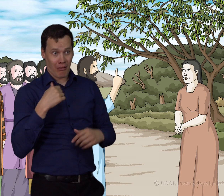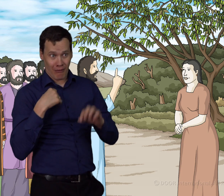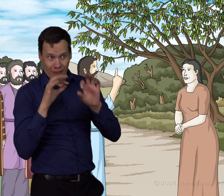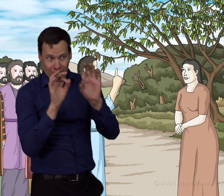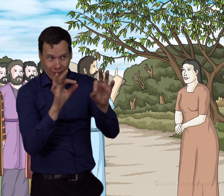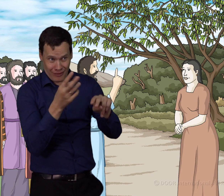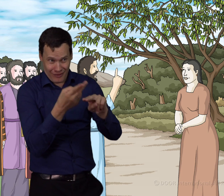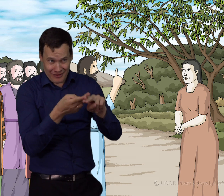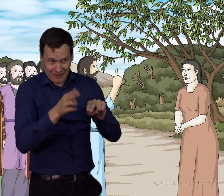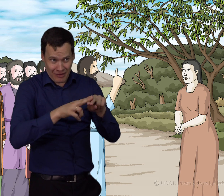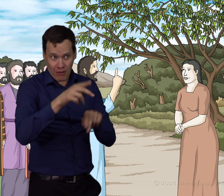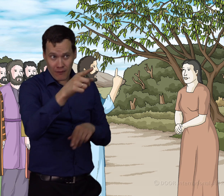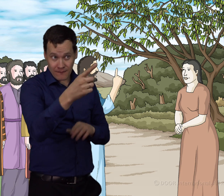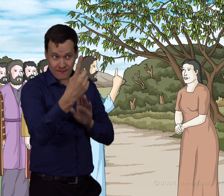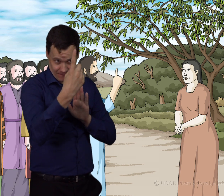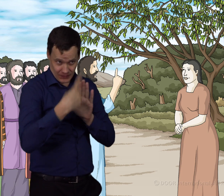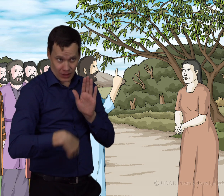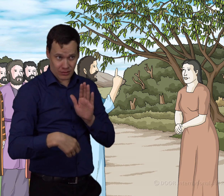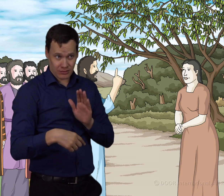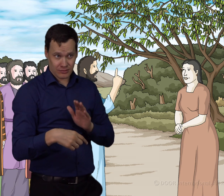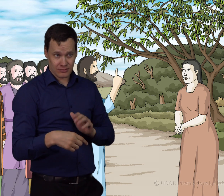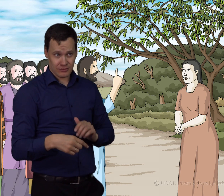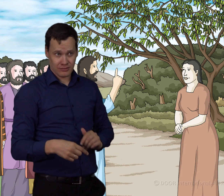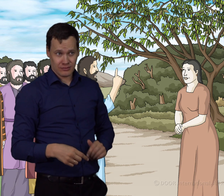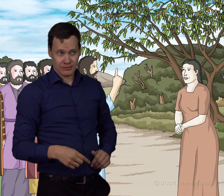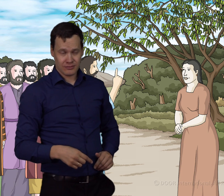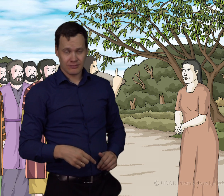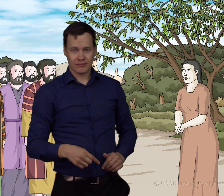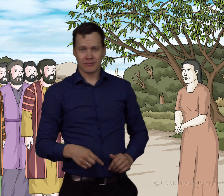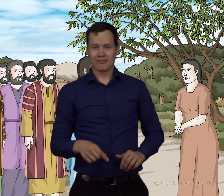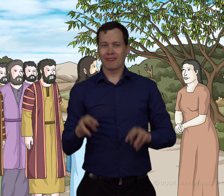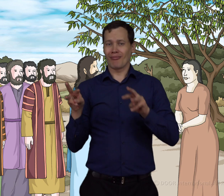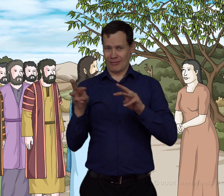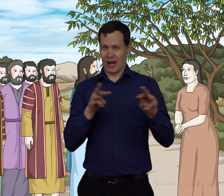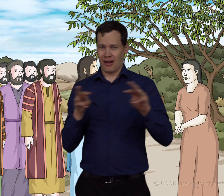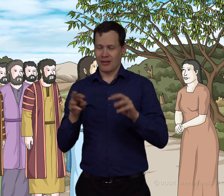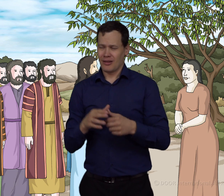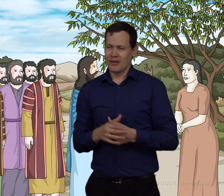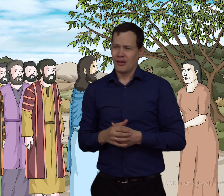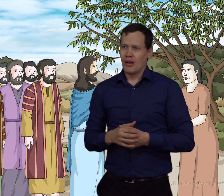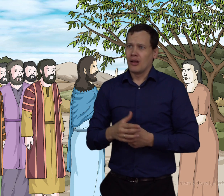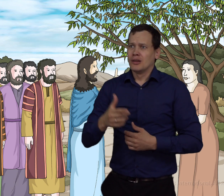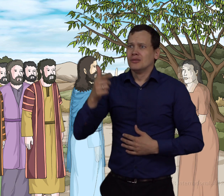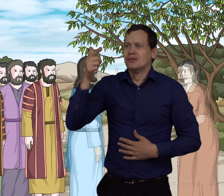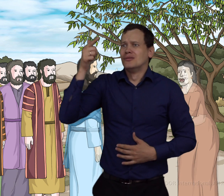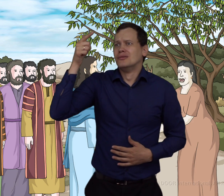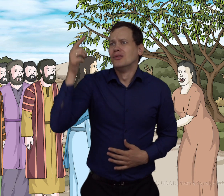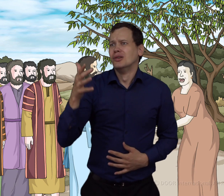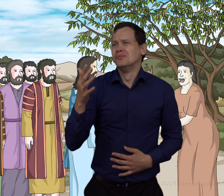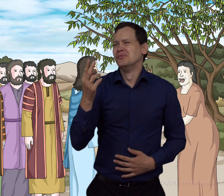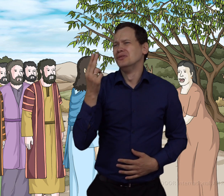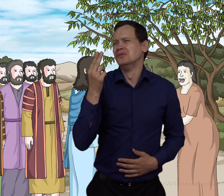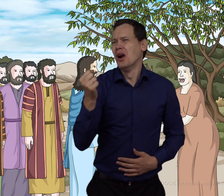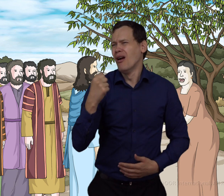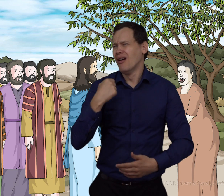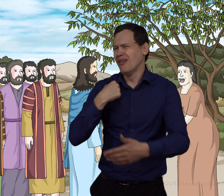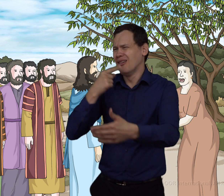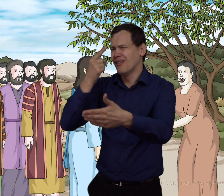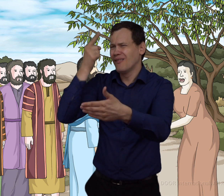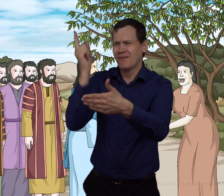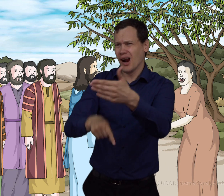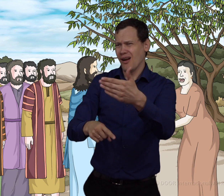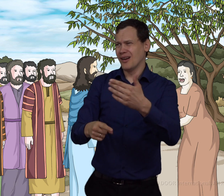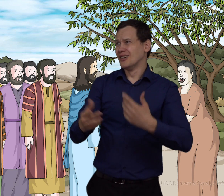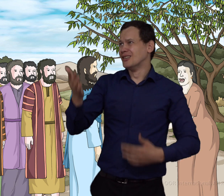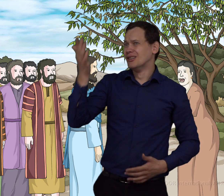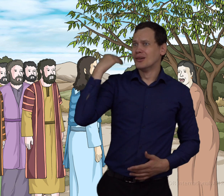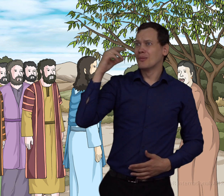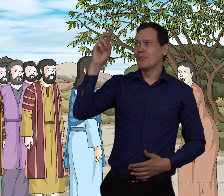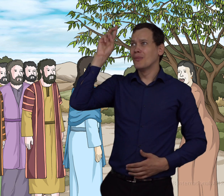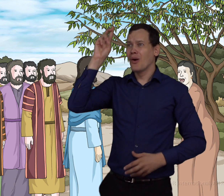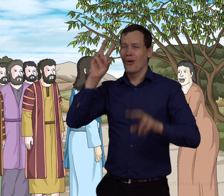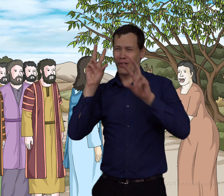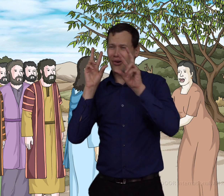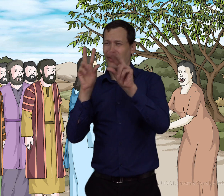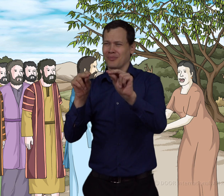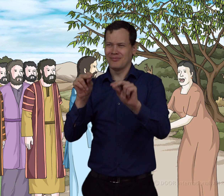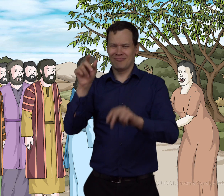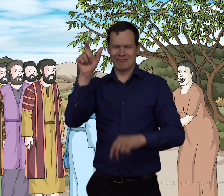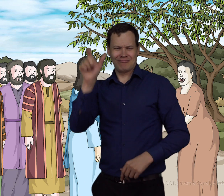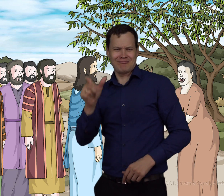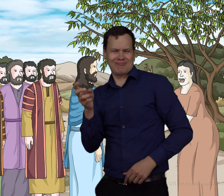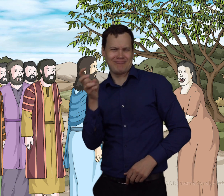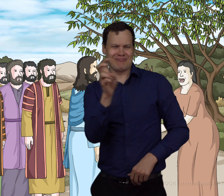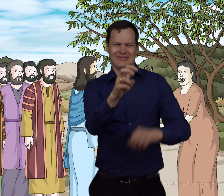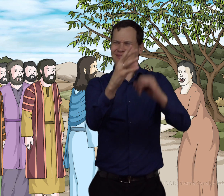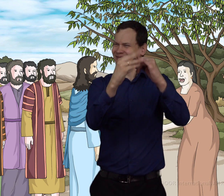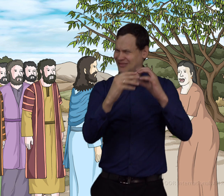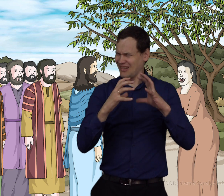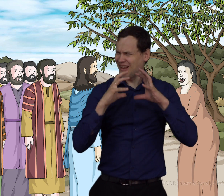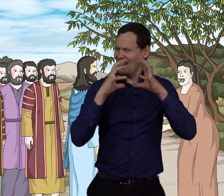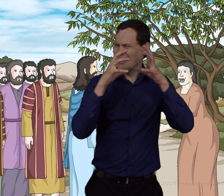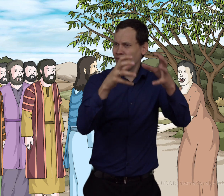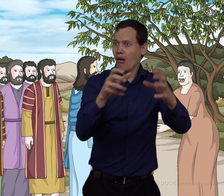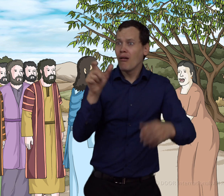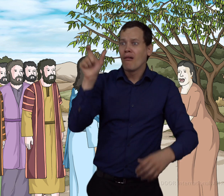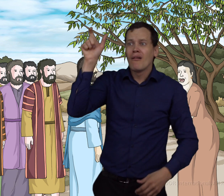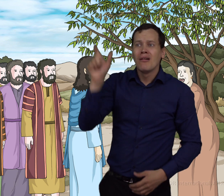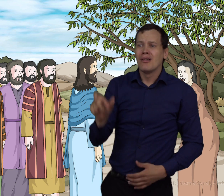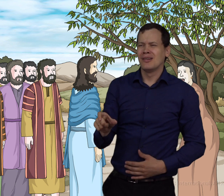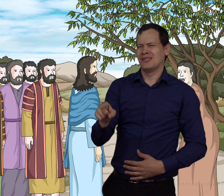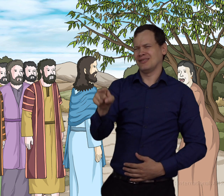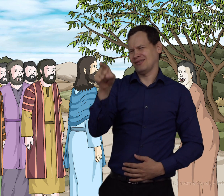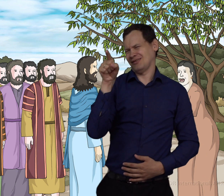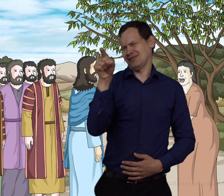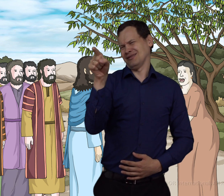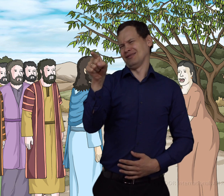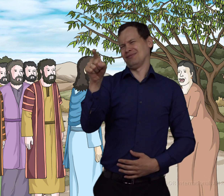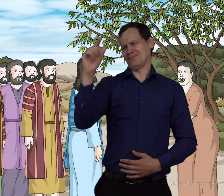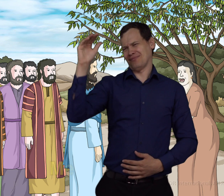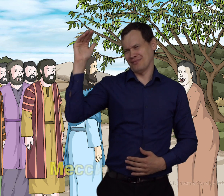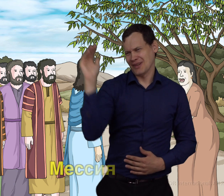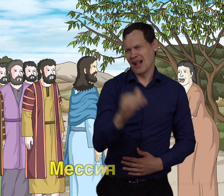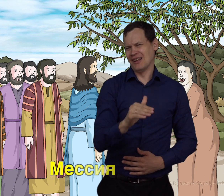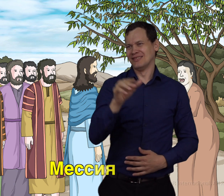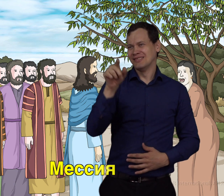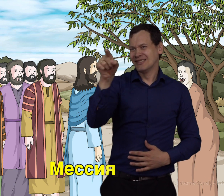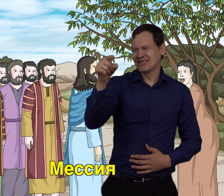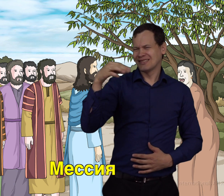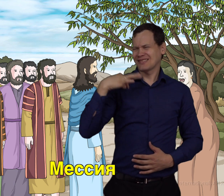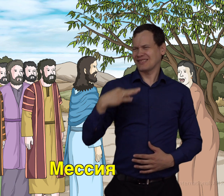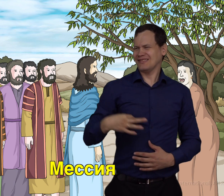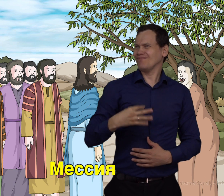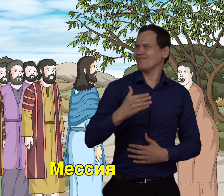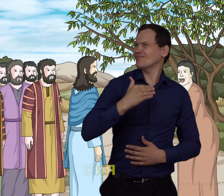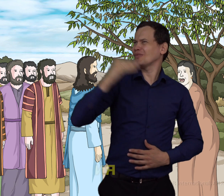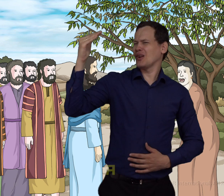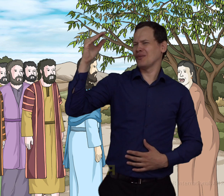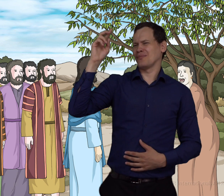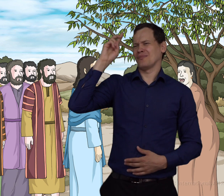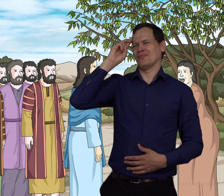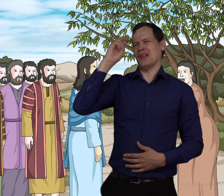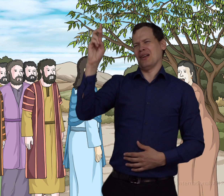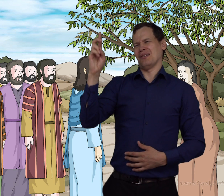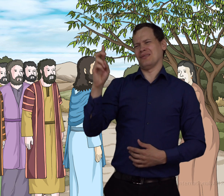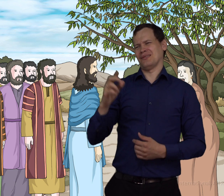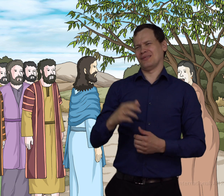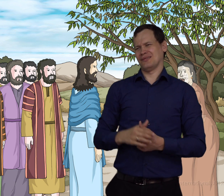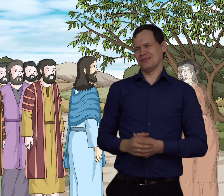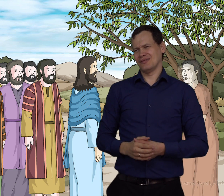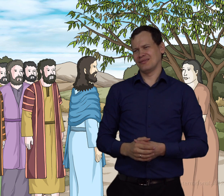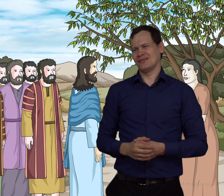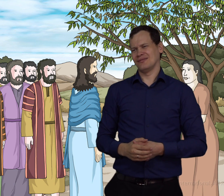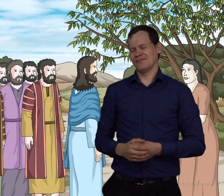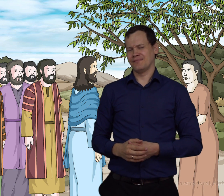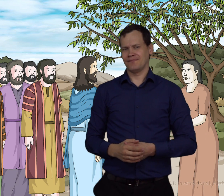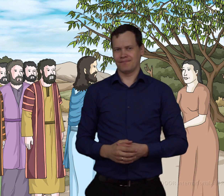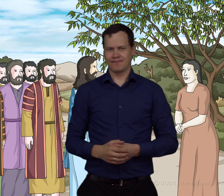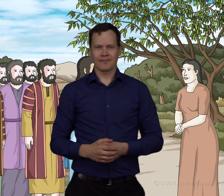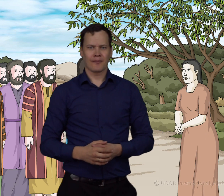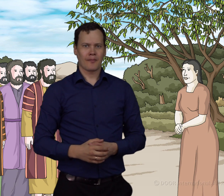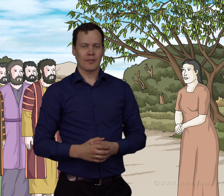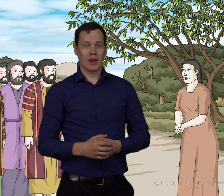And everyone who lives and believes in Me will never die. Do you believe this?”